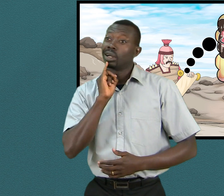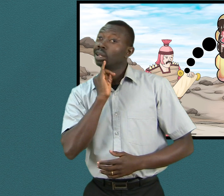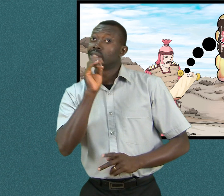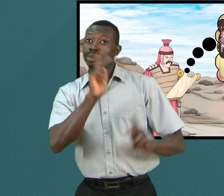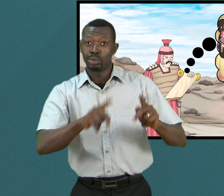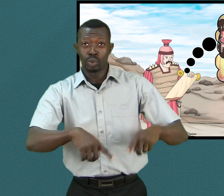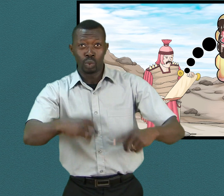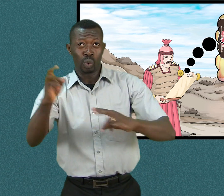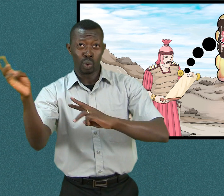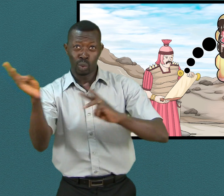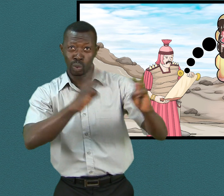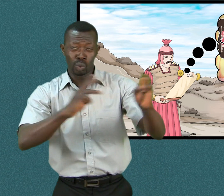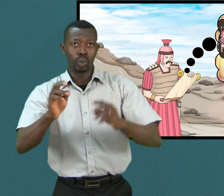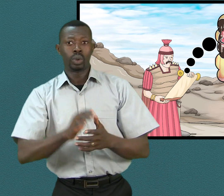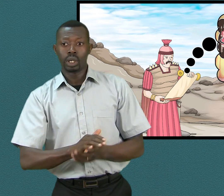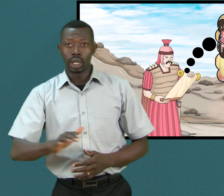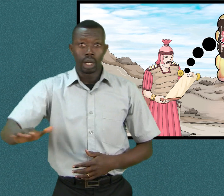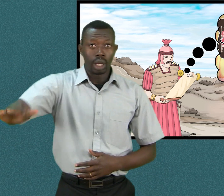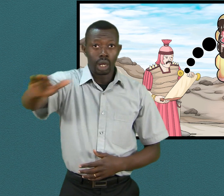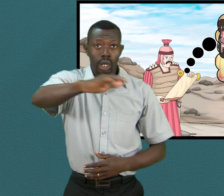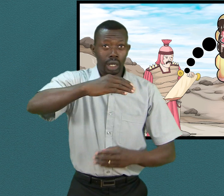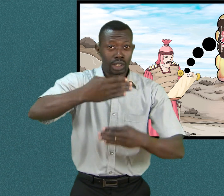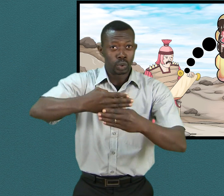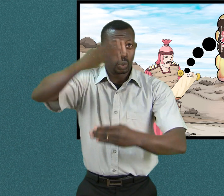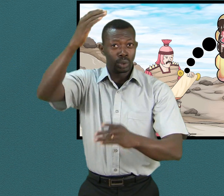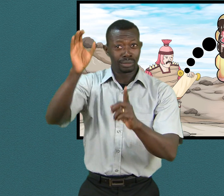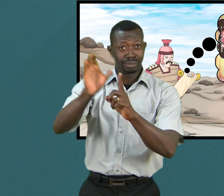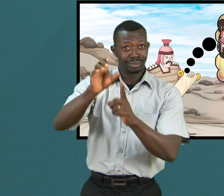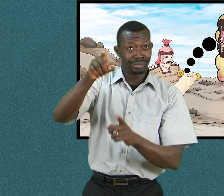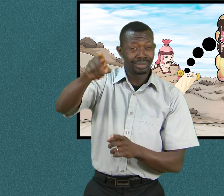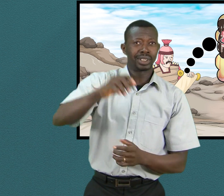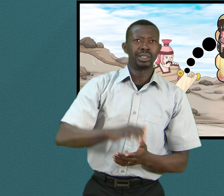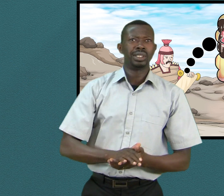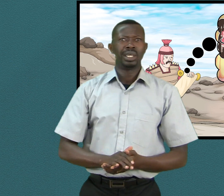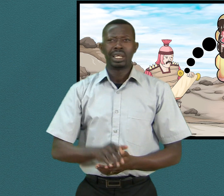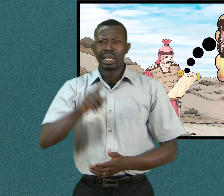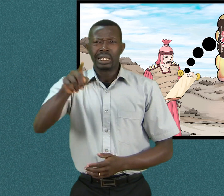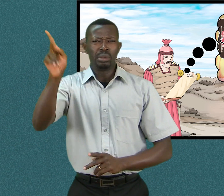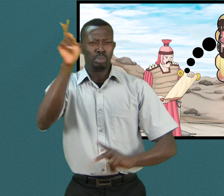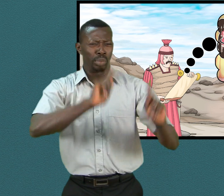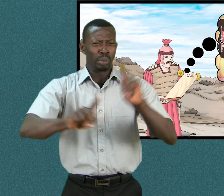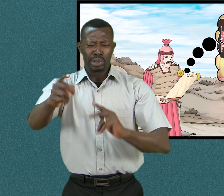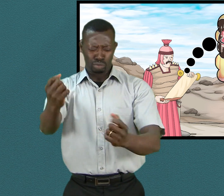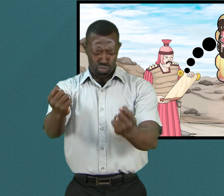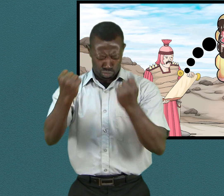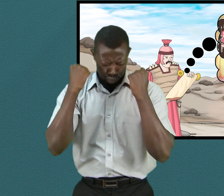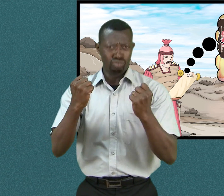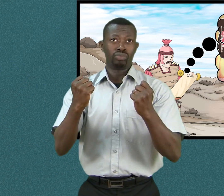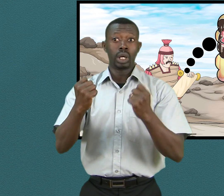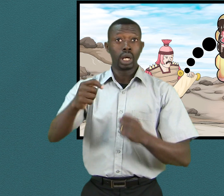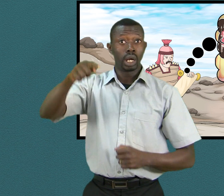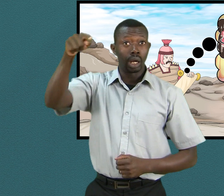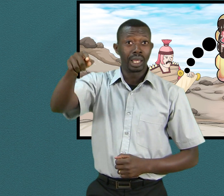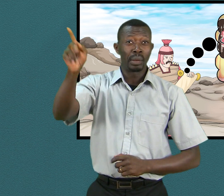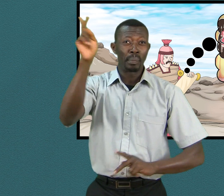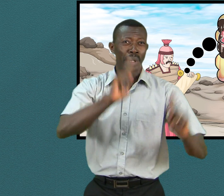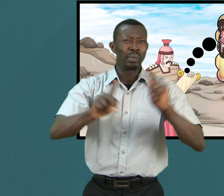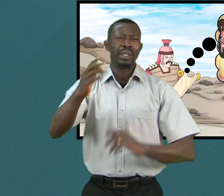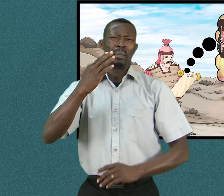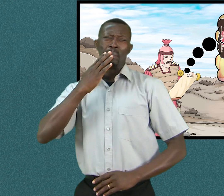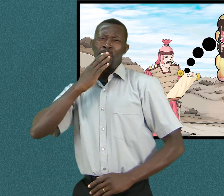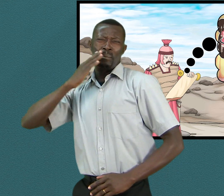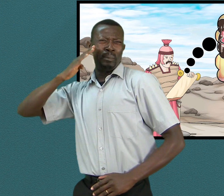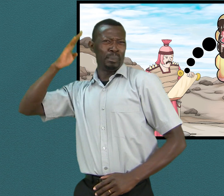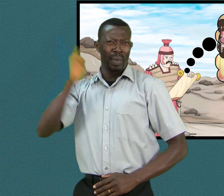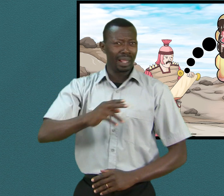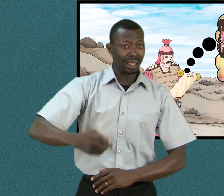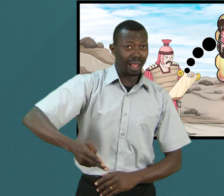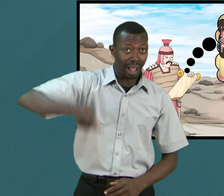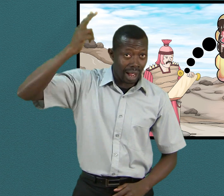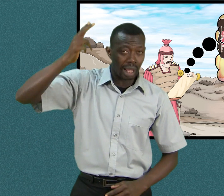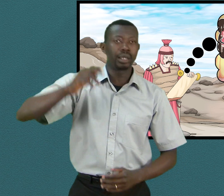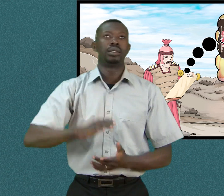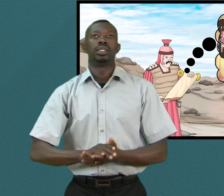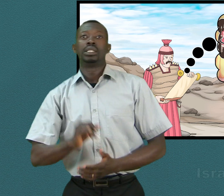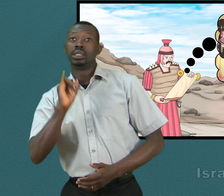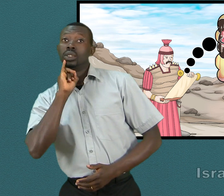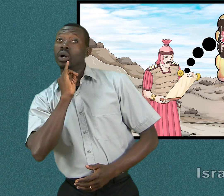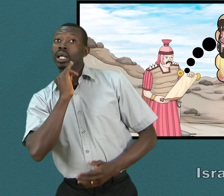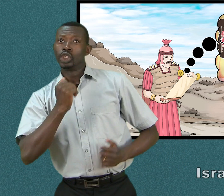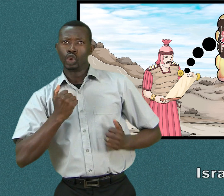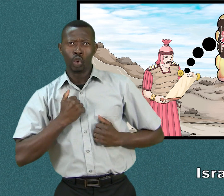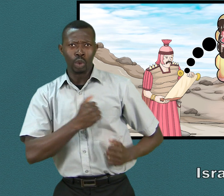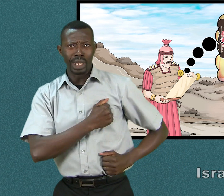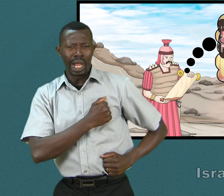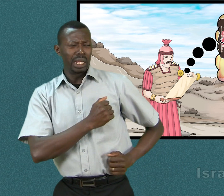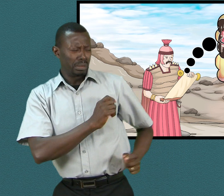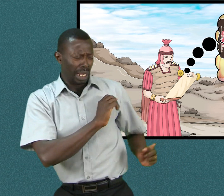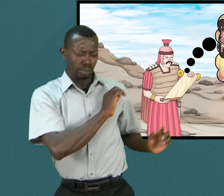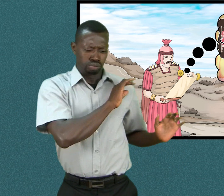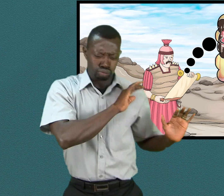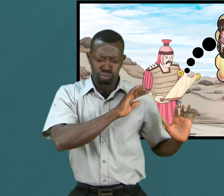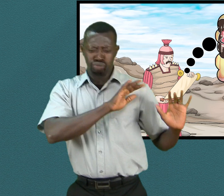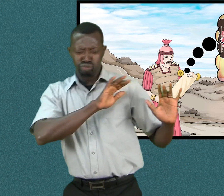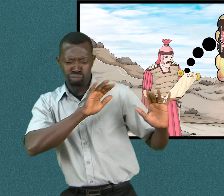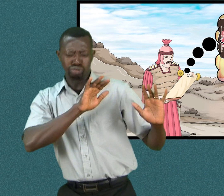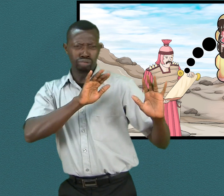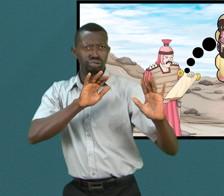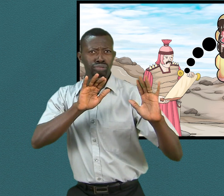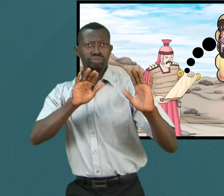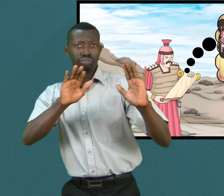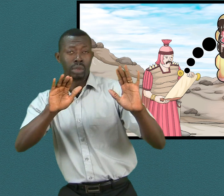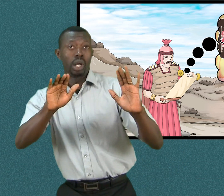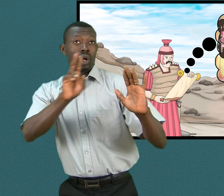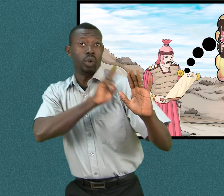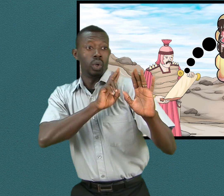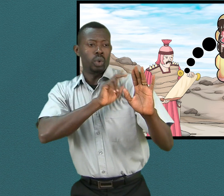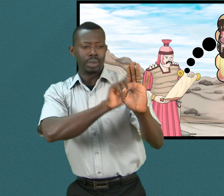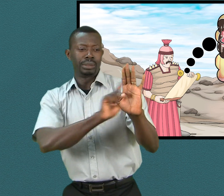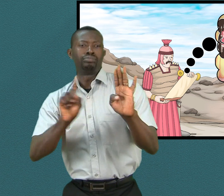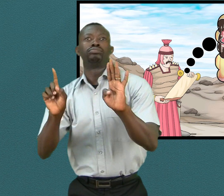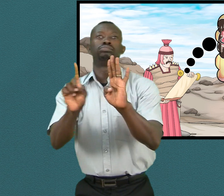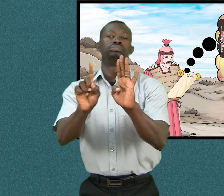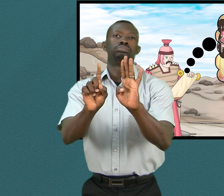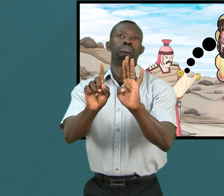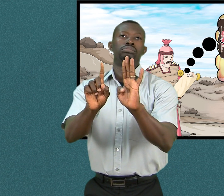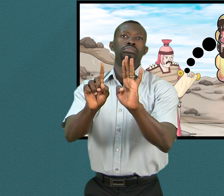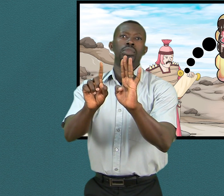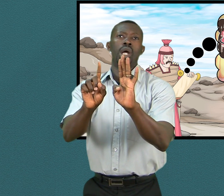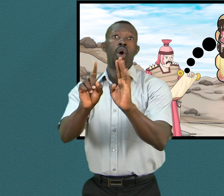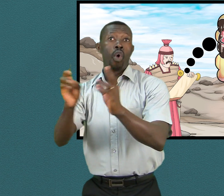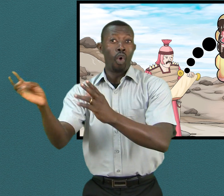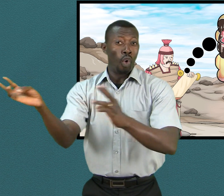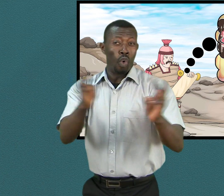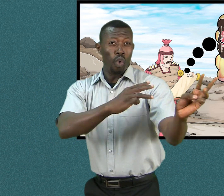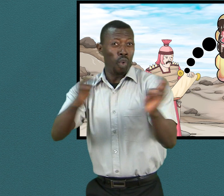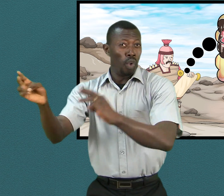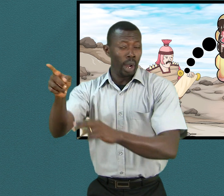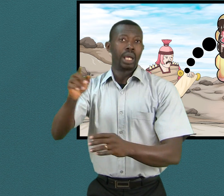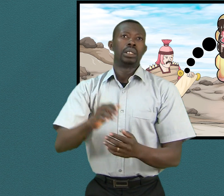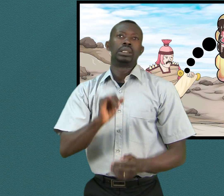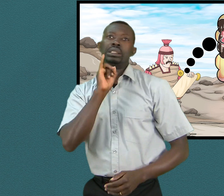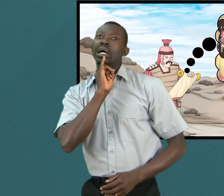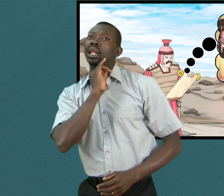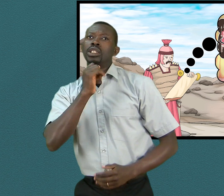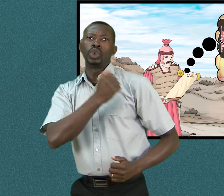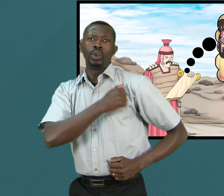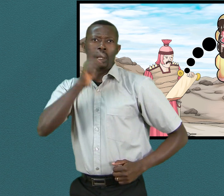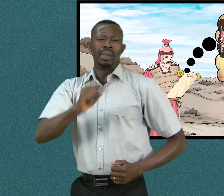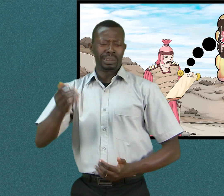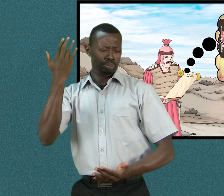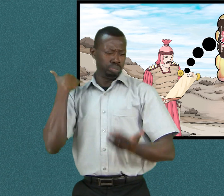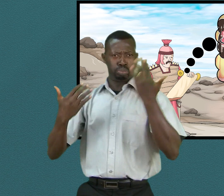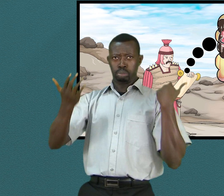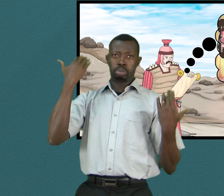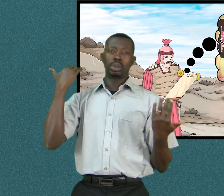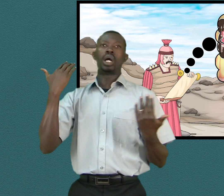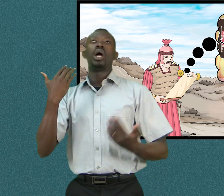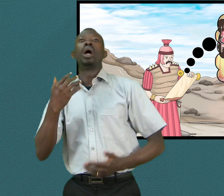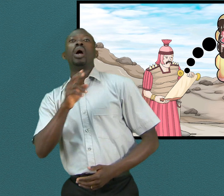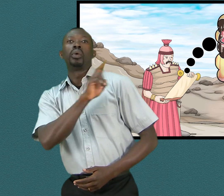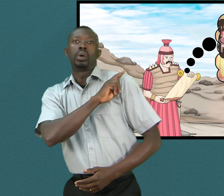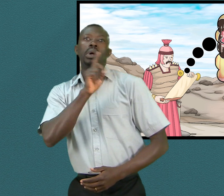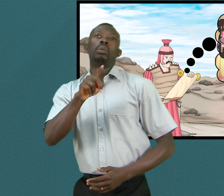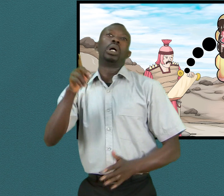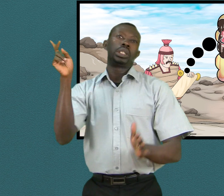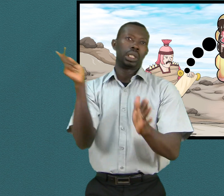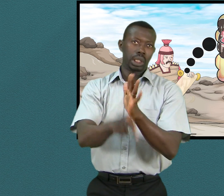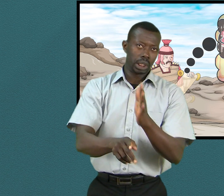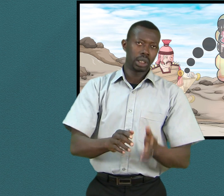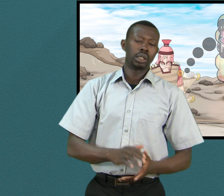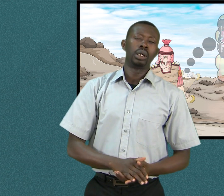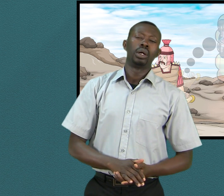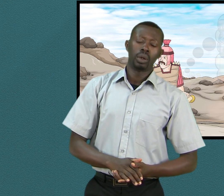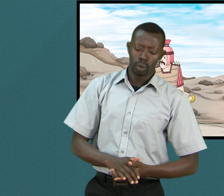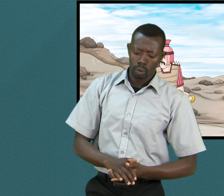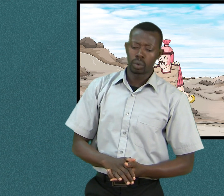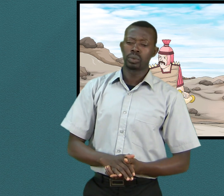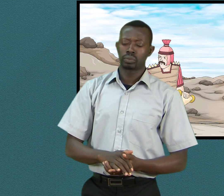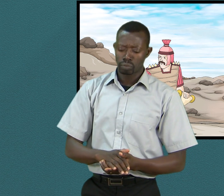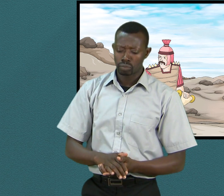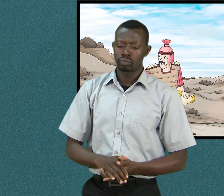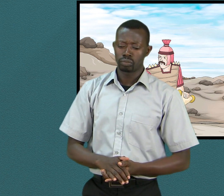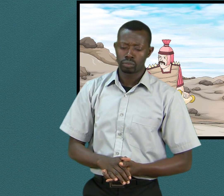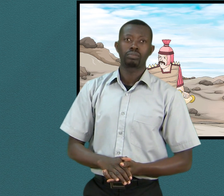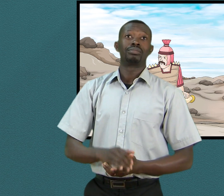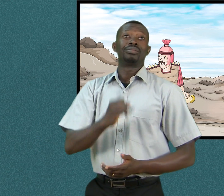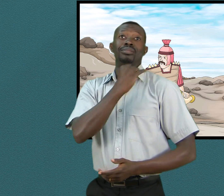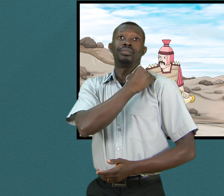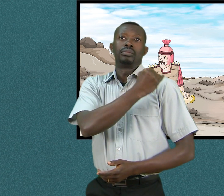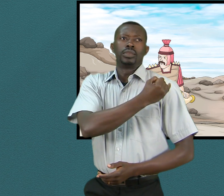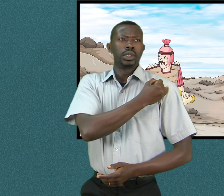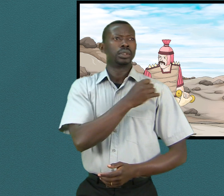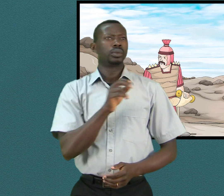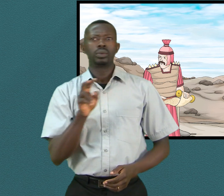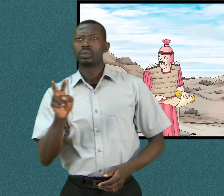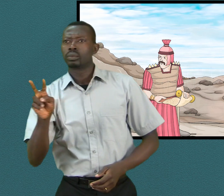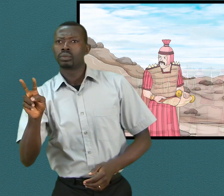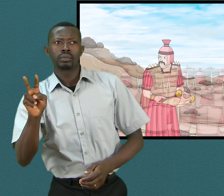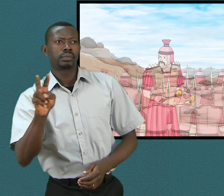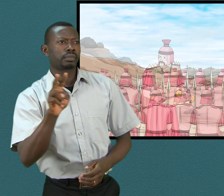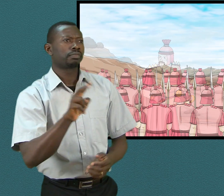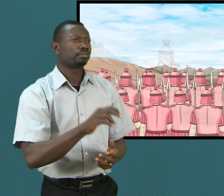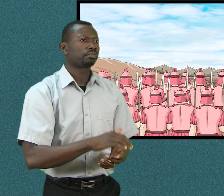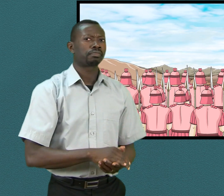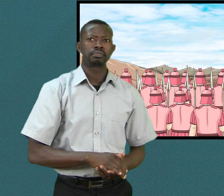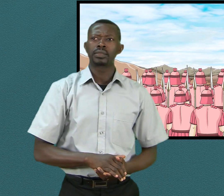then withdraw from him, so that he may be struck down and killed.”